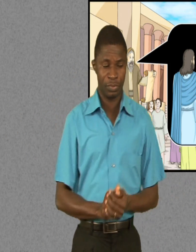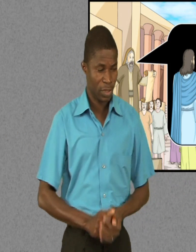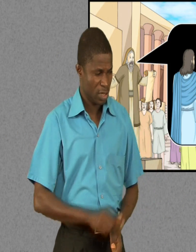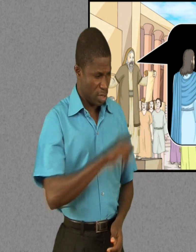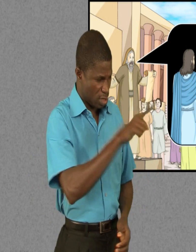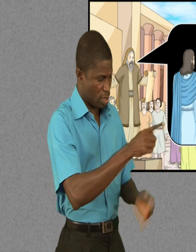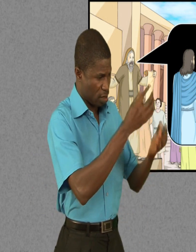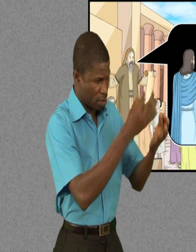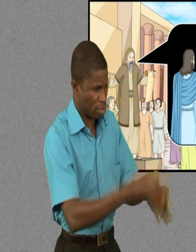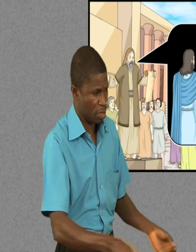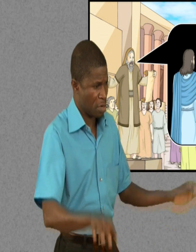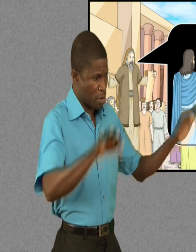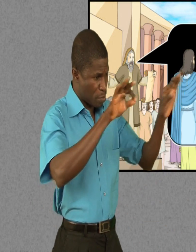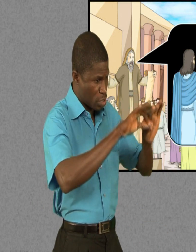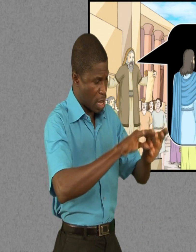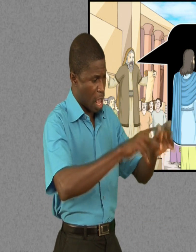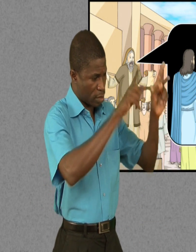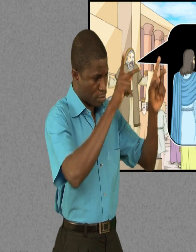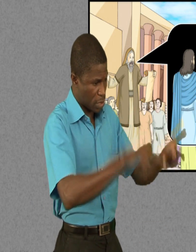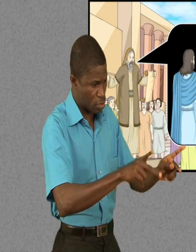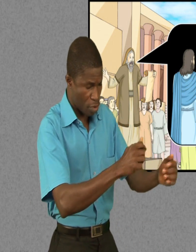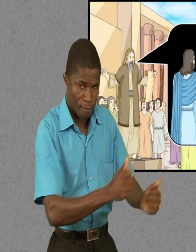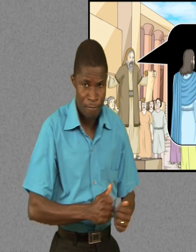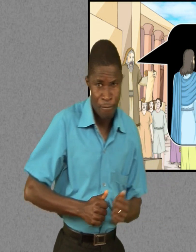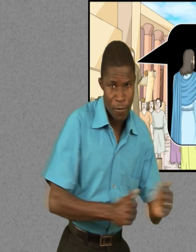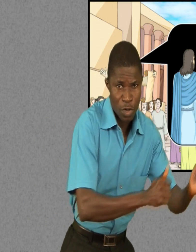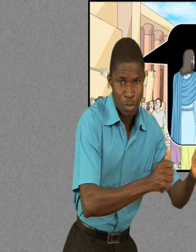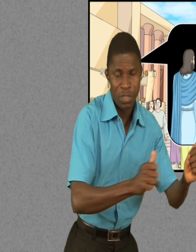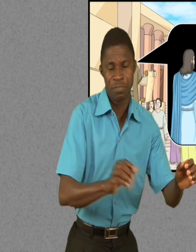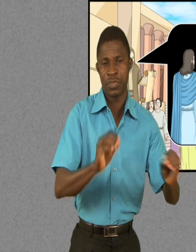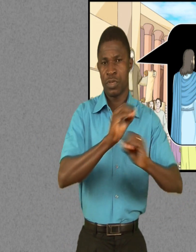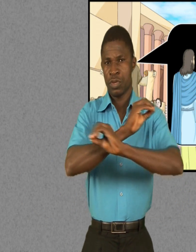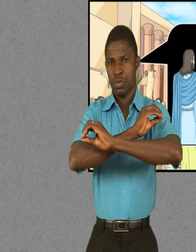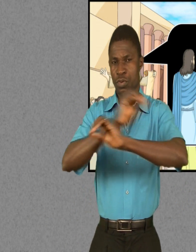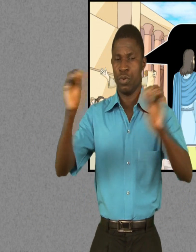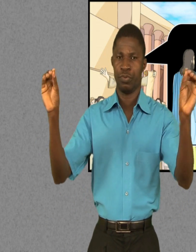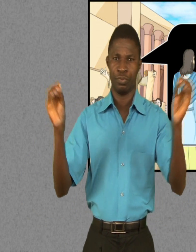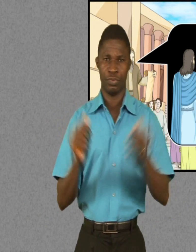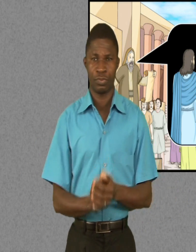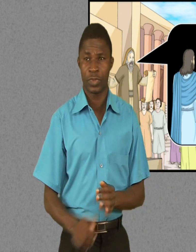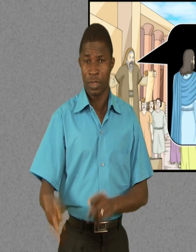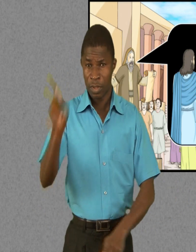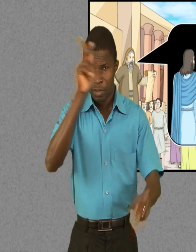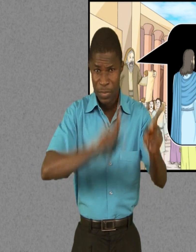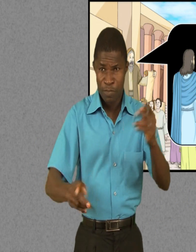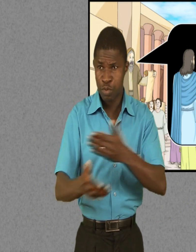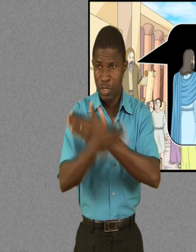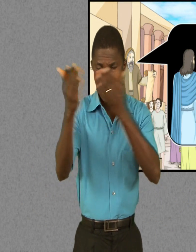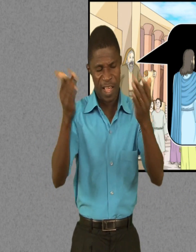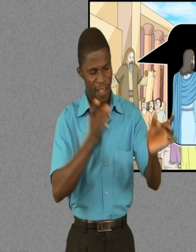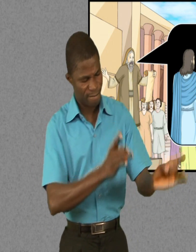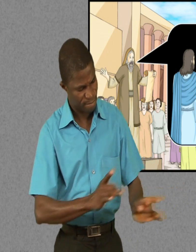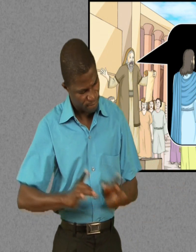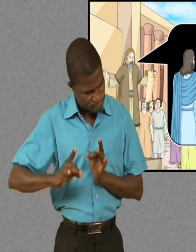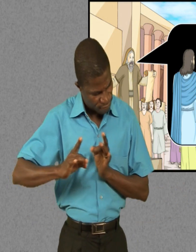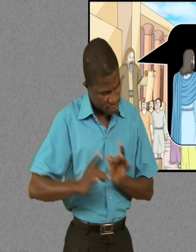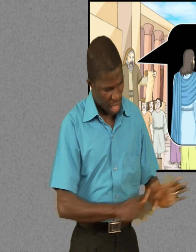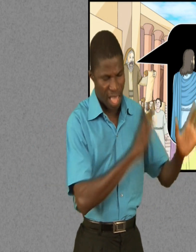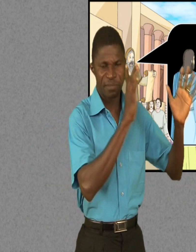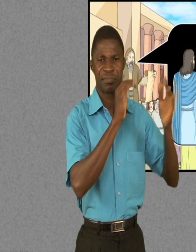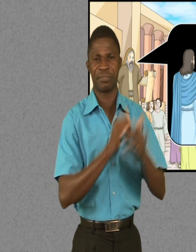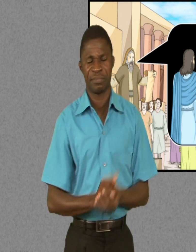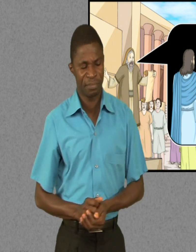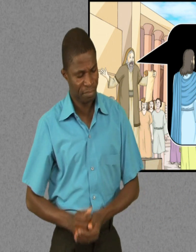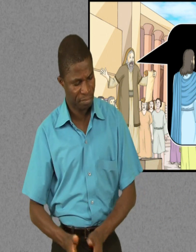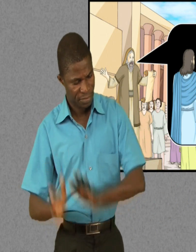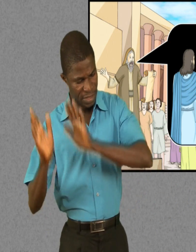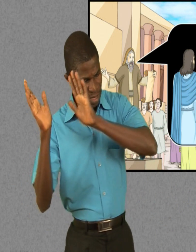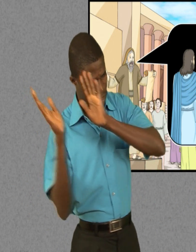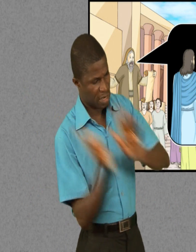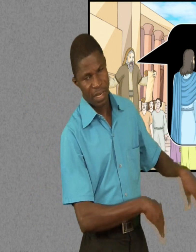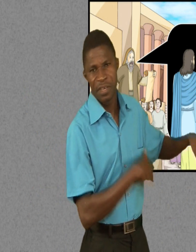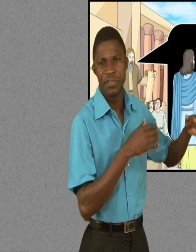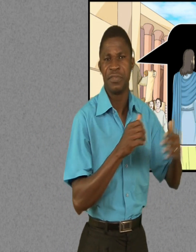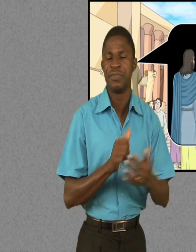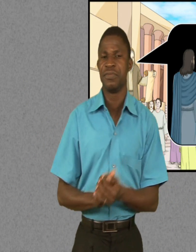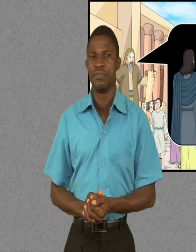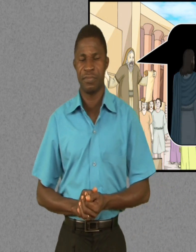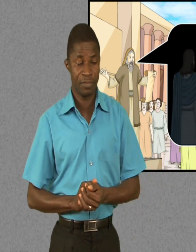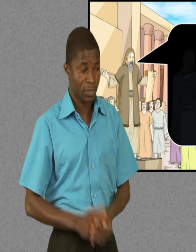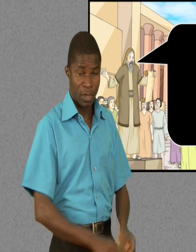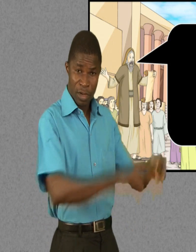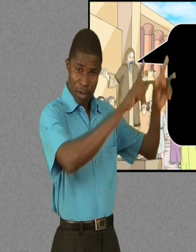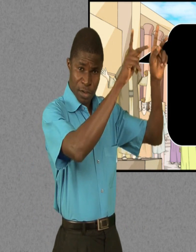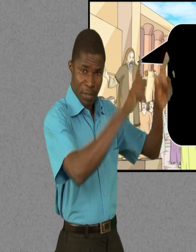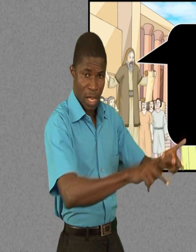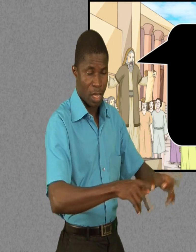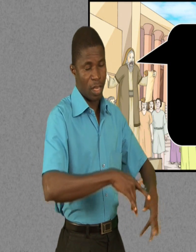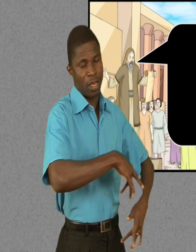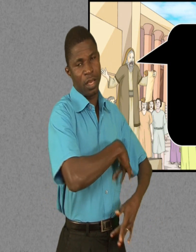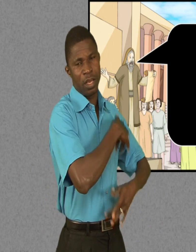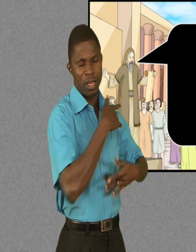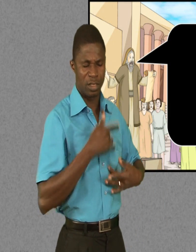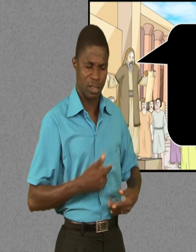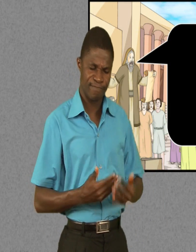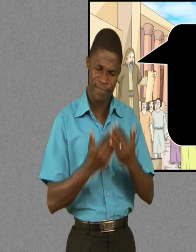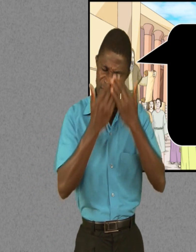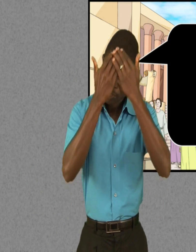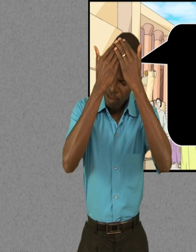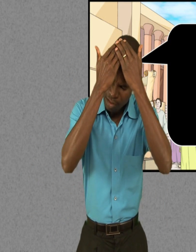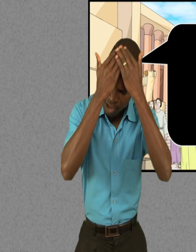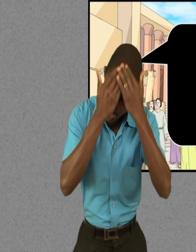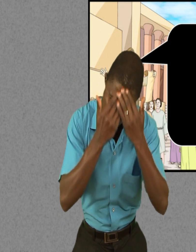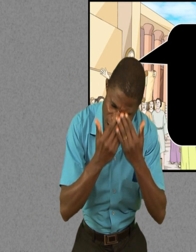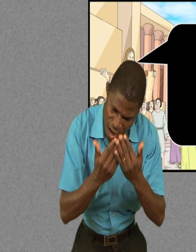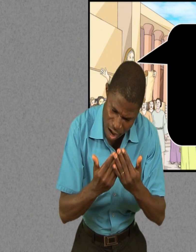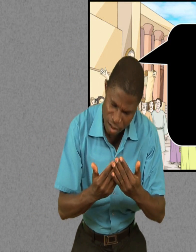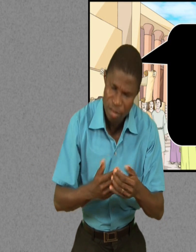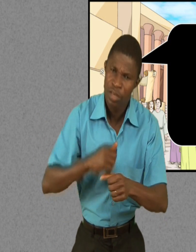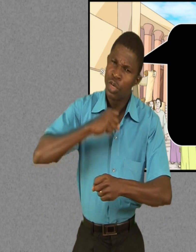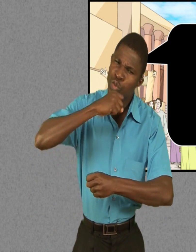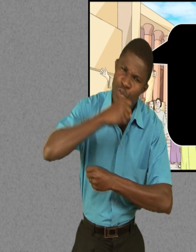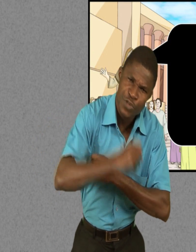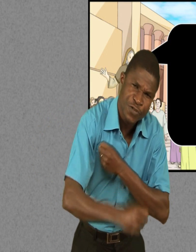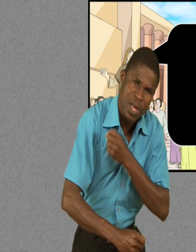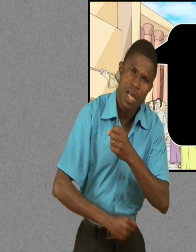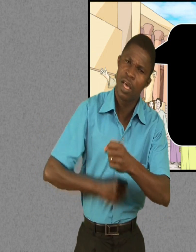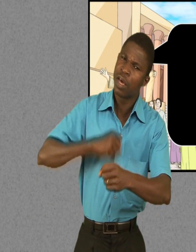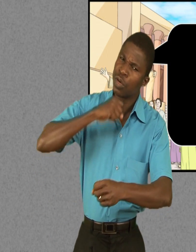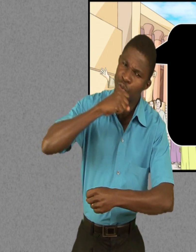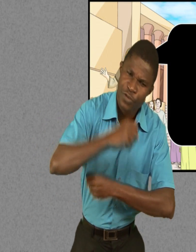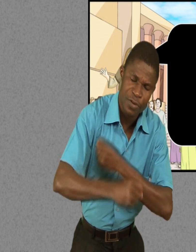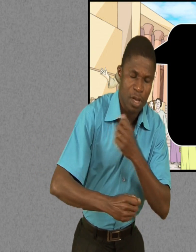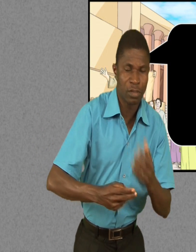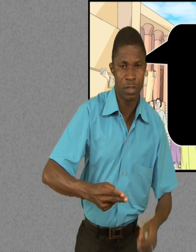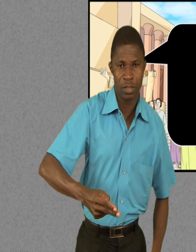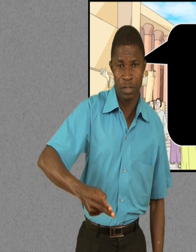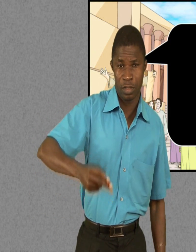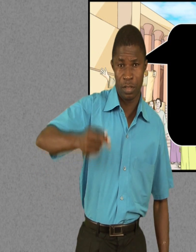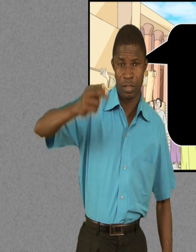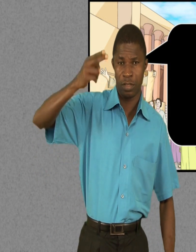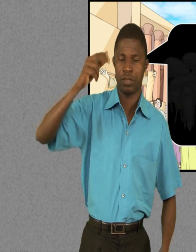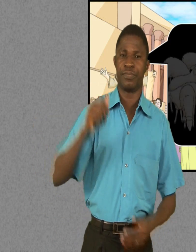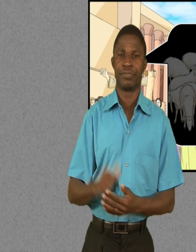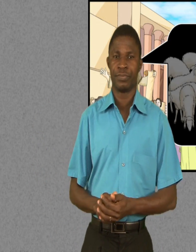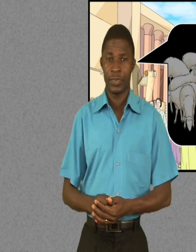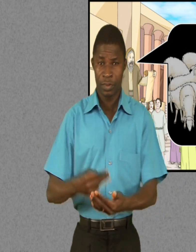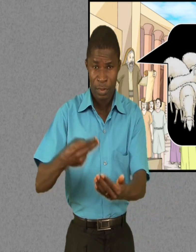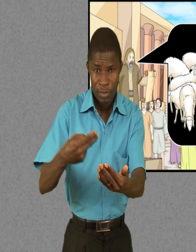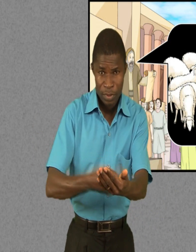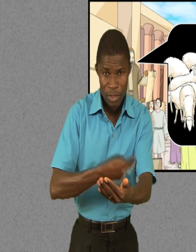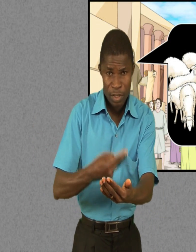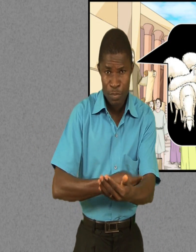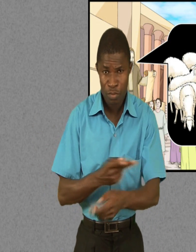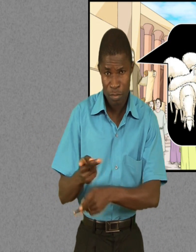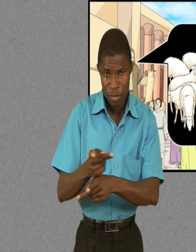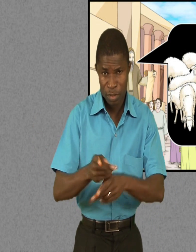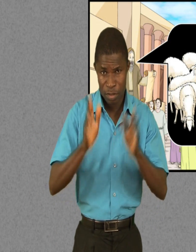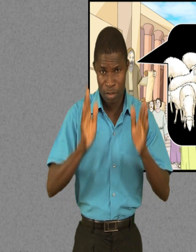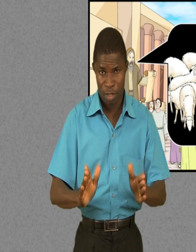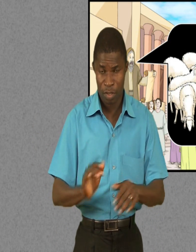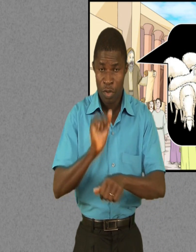yet we considered Him stricken by God, struck down and afflicted. But He was pierced for our transgressions, He was crushed for our iniquities; the punishment that brought us peace was upon Him, and by His stripes we are healed.